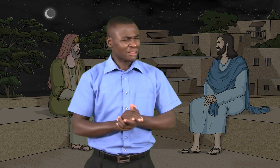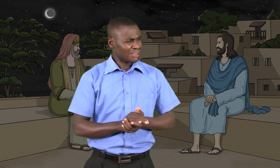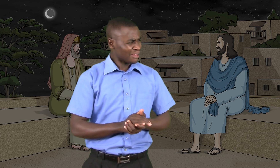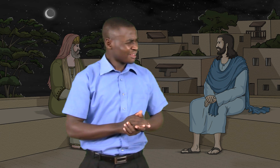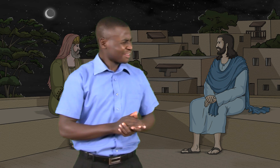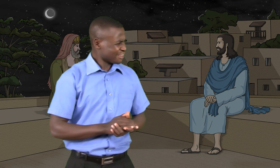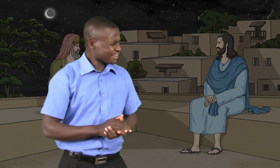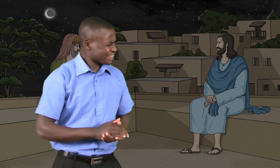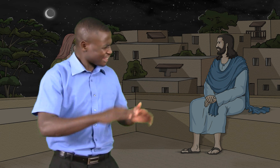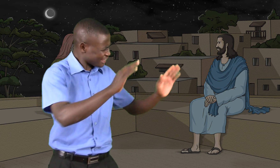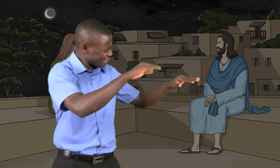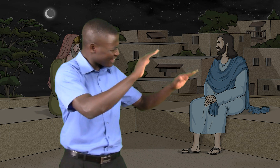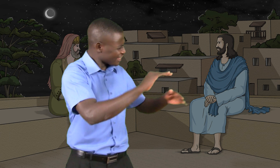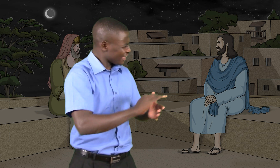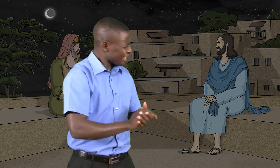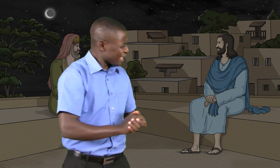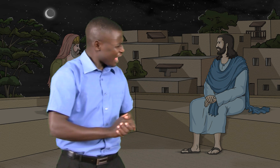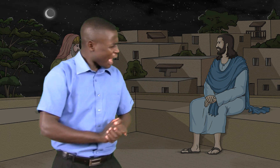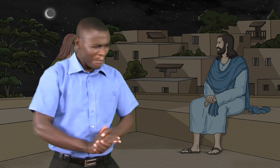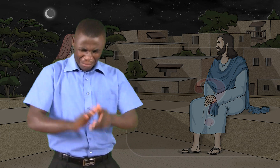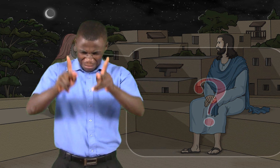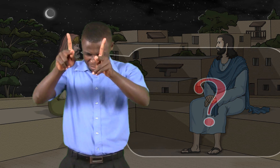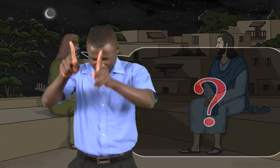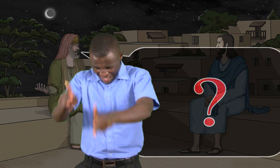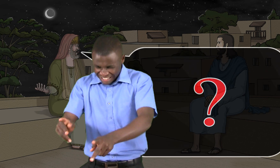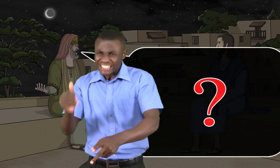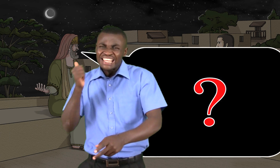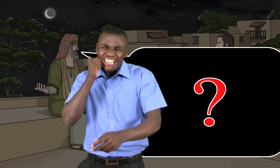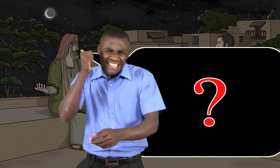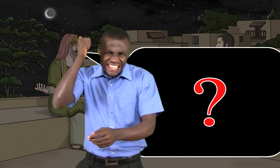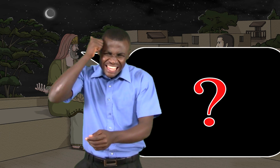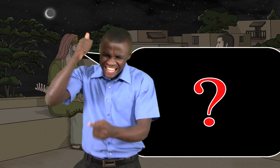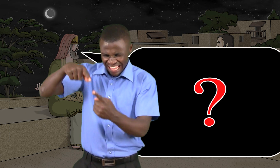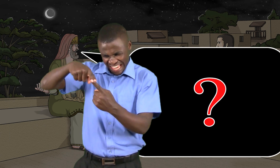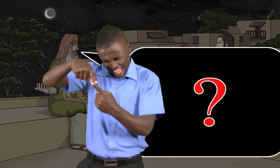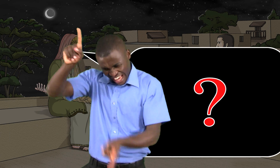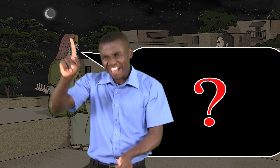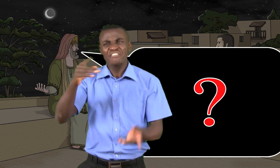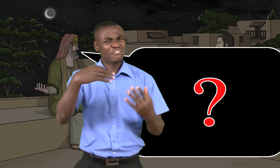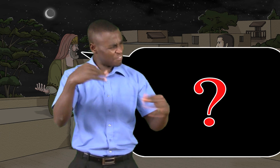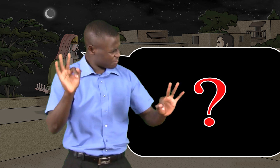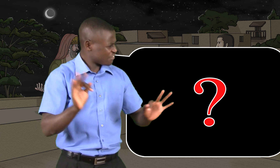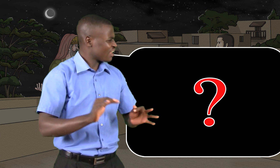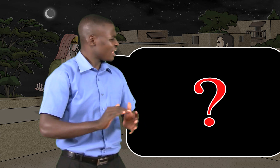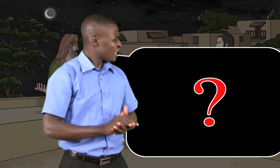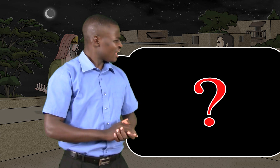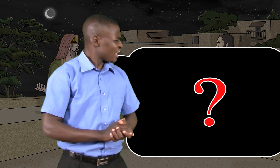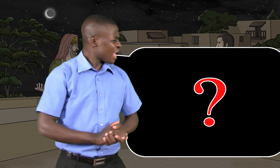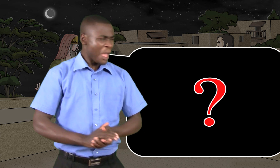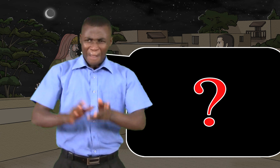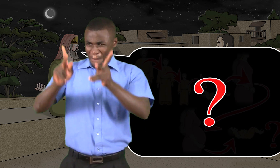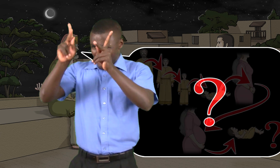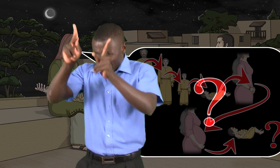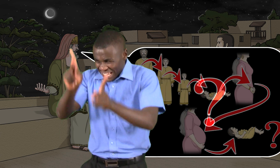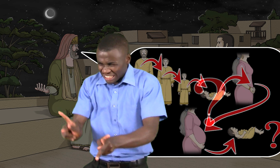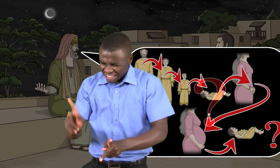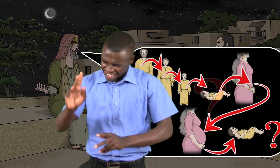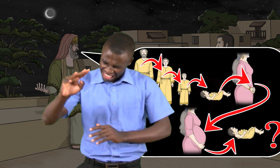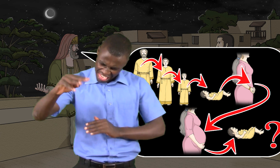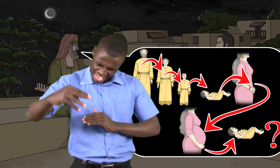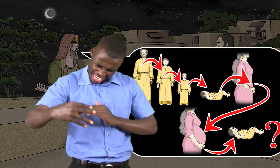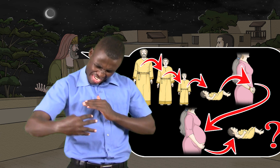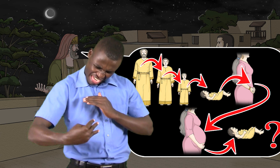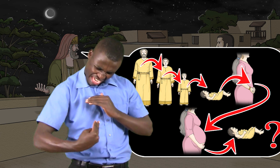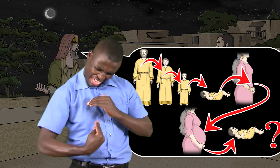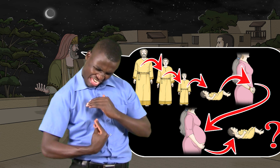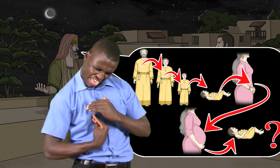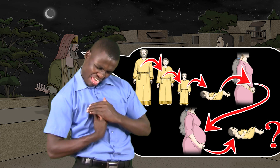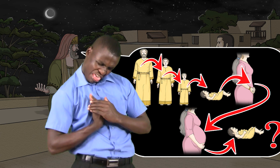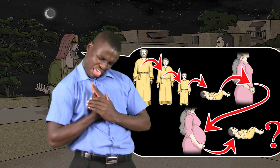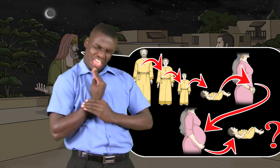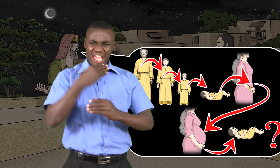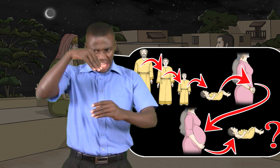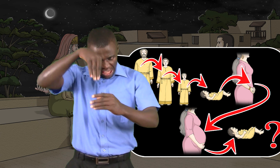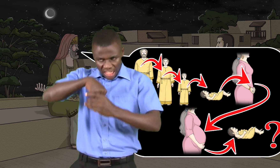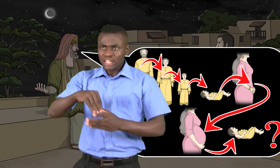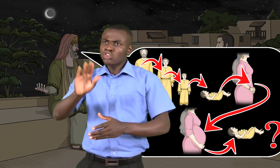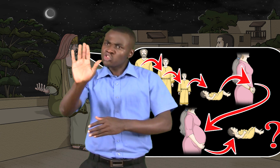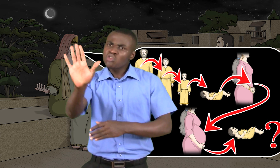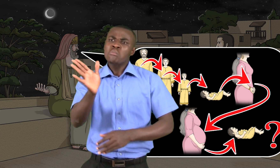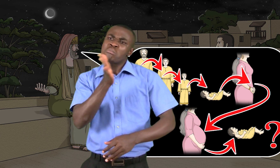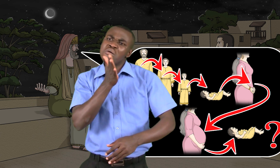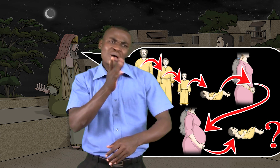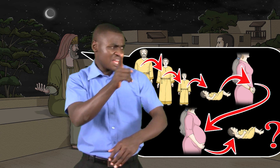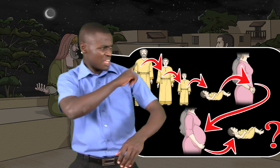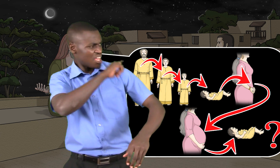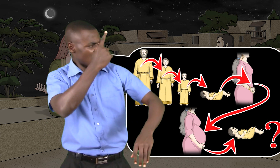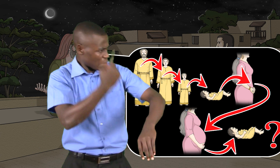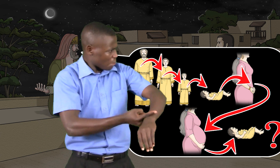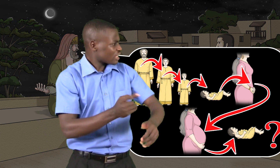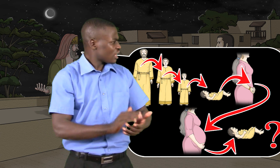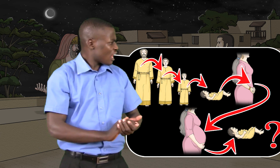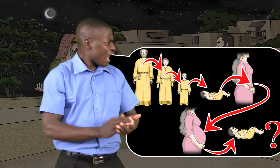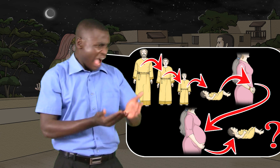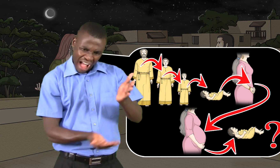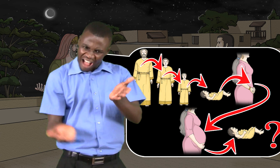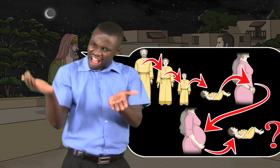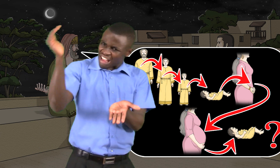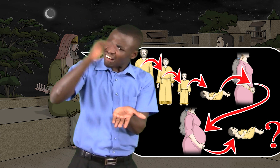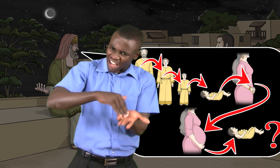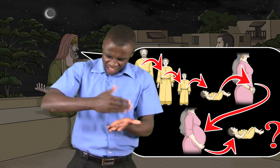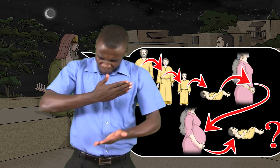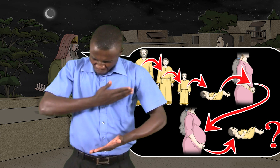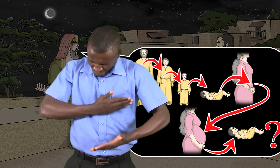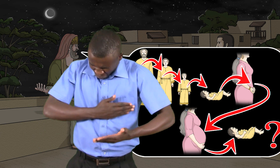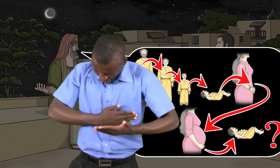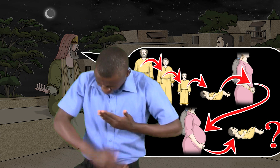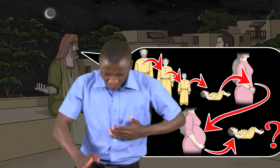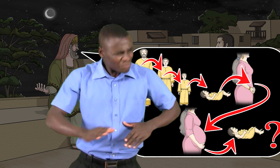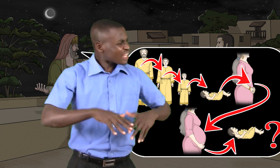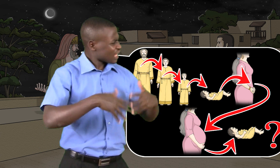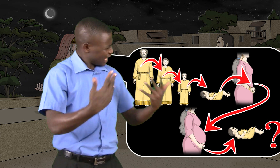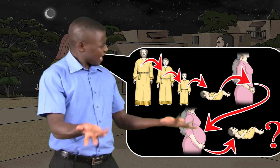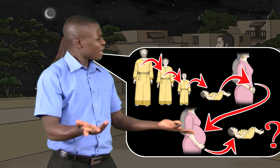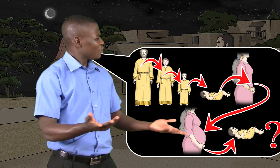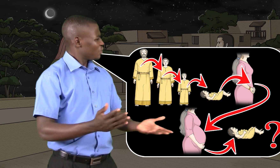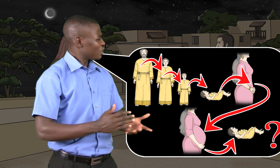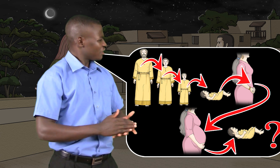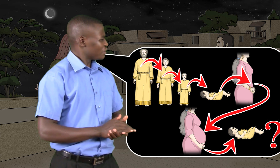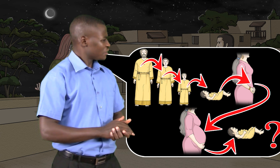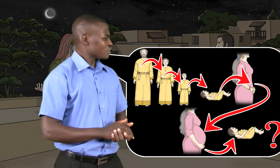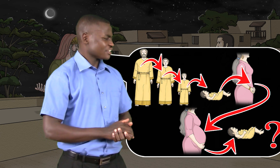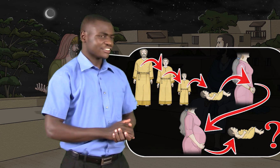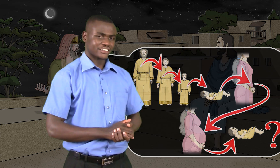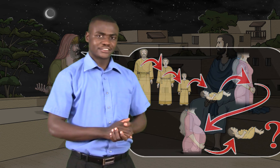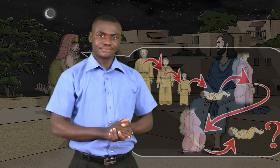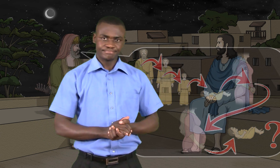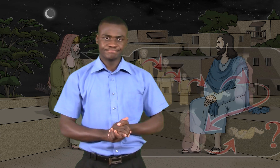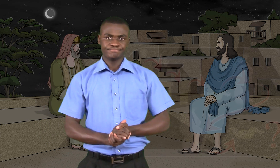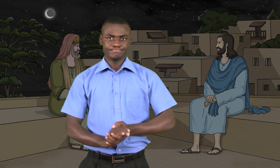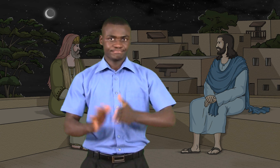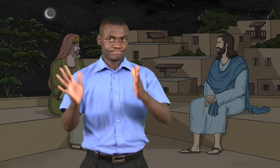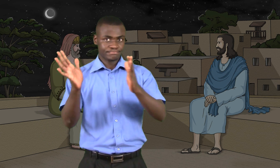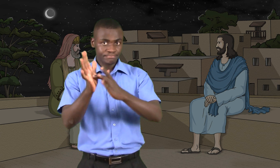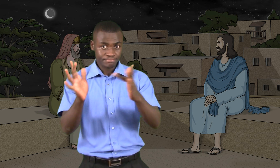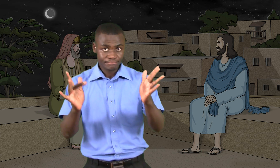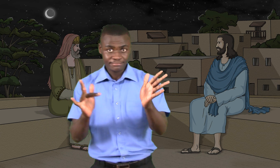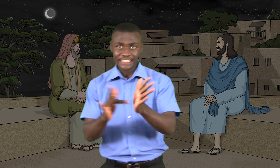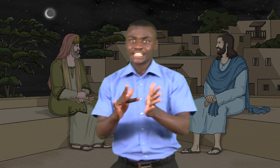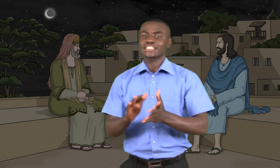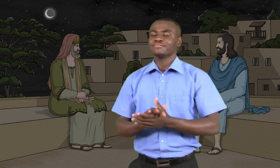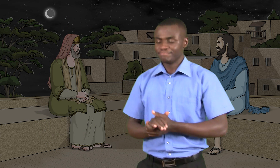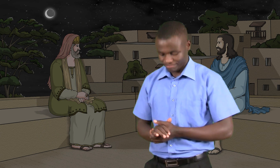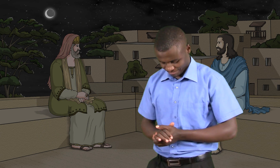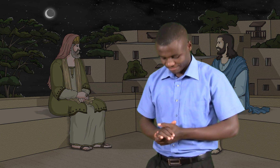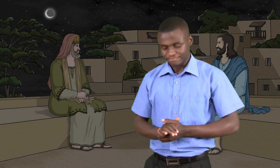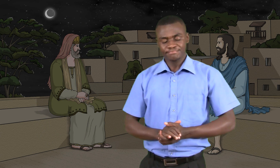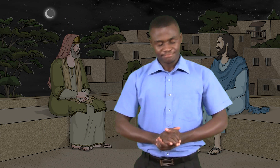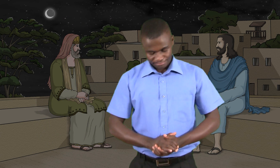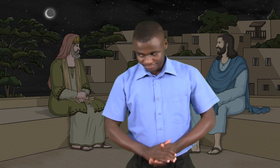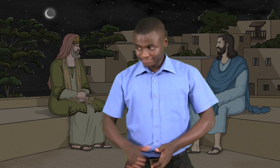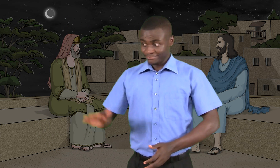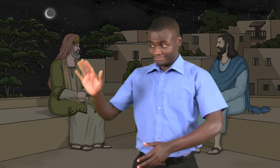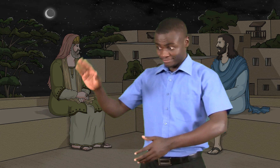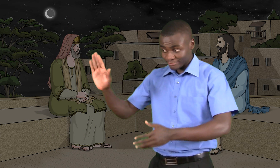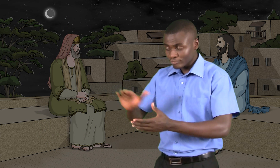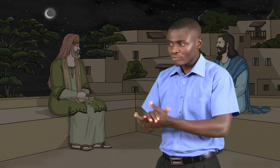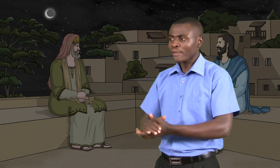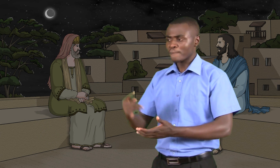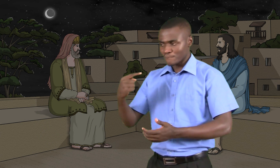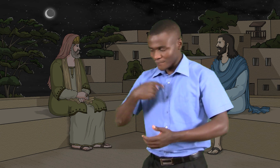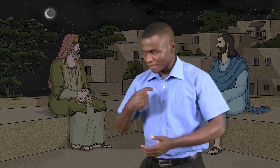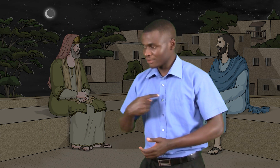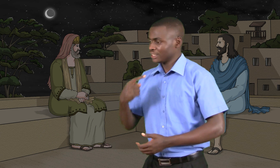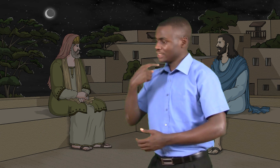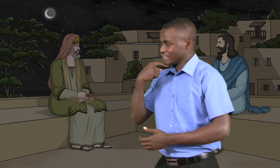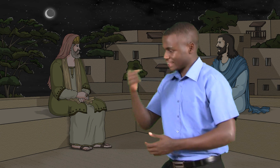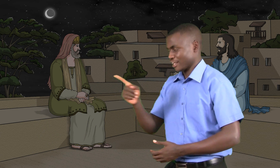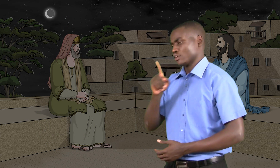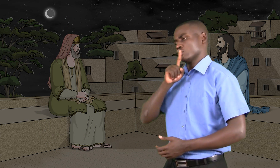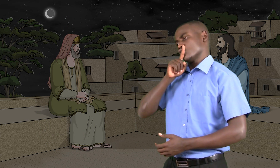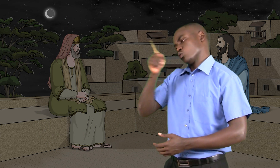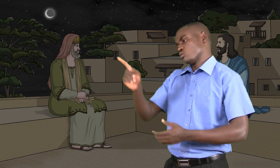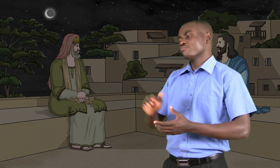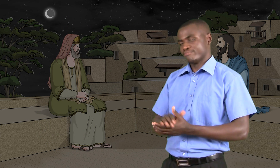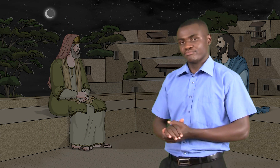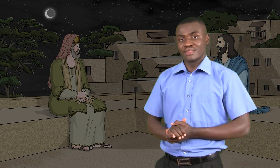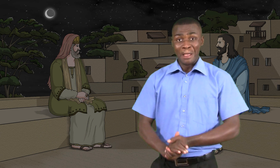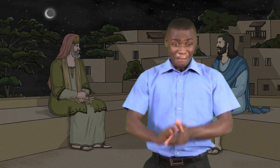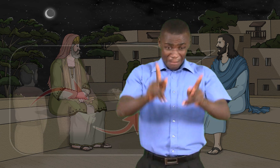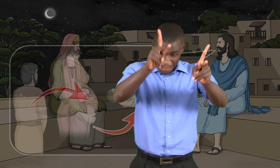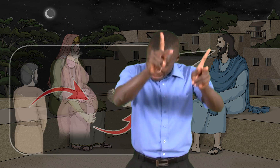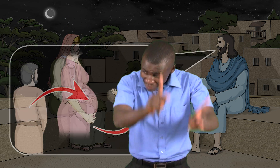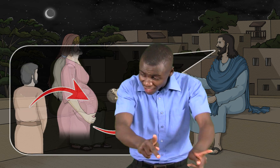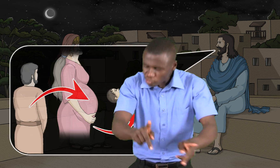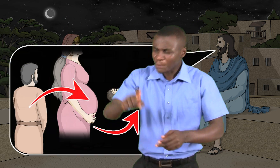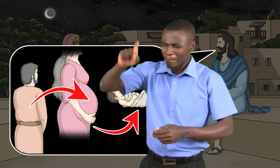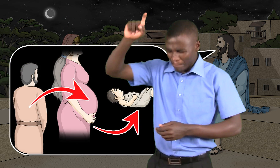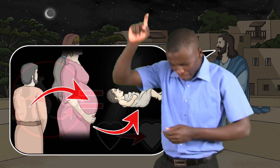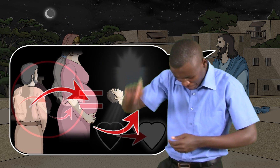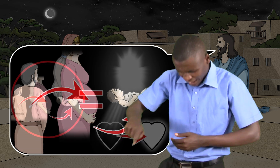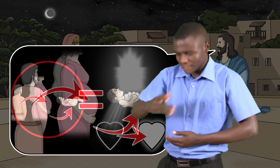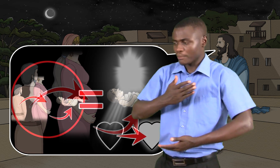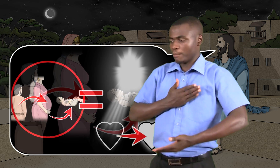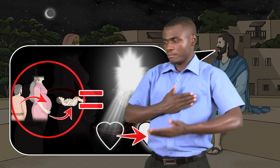“How can a man be born when he is old?” Nicodemus asked. “Can he enter his mother’s womb a second time to be born?”